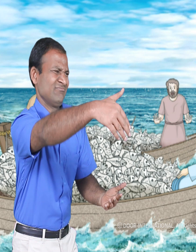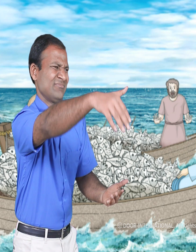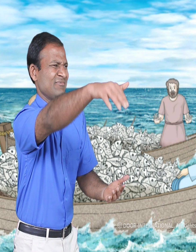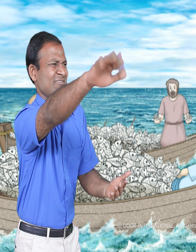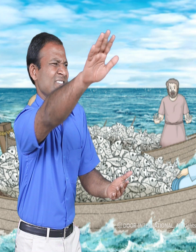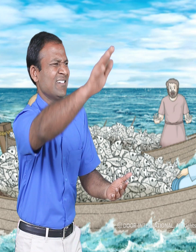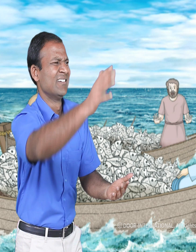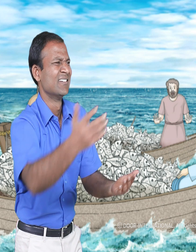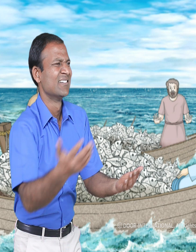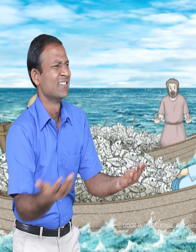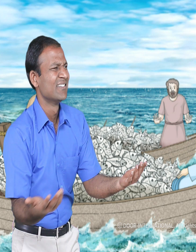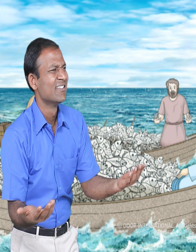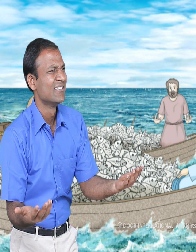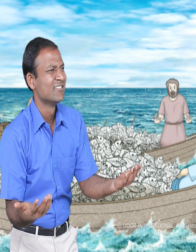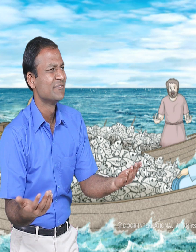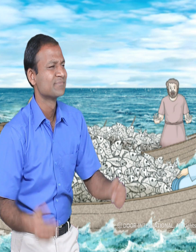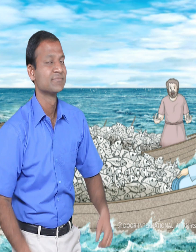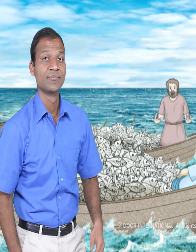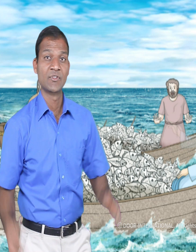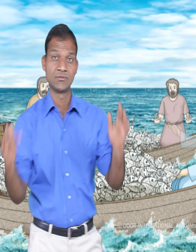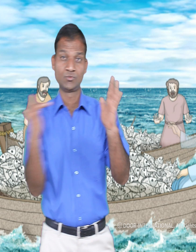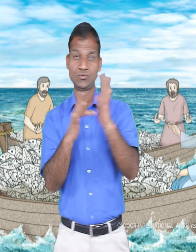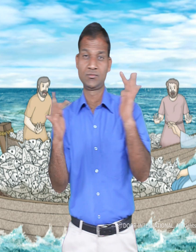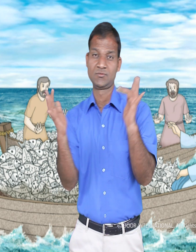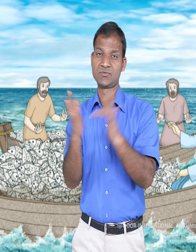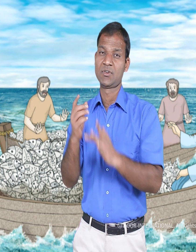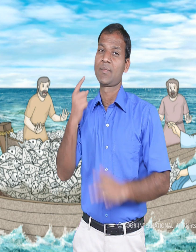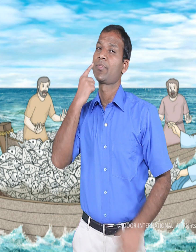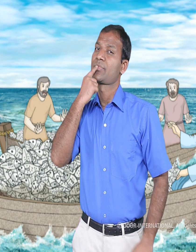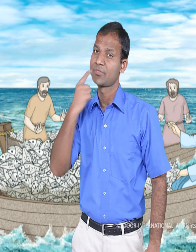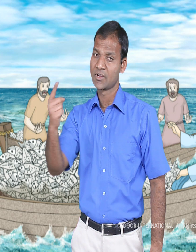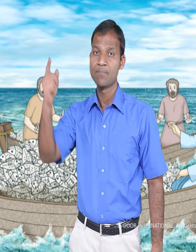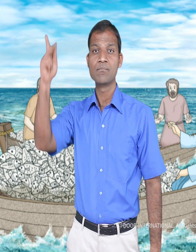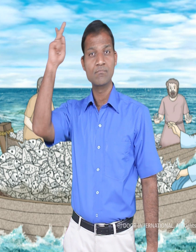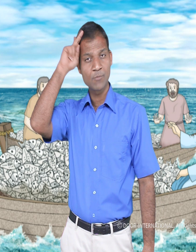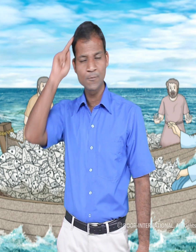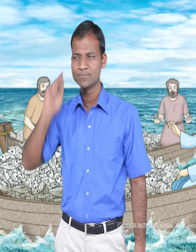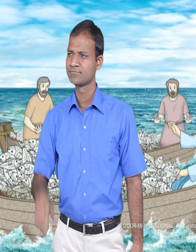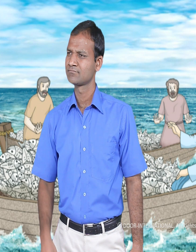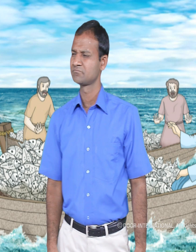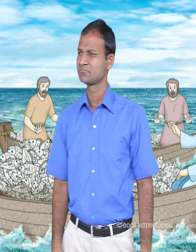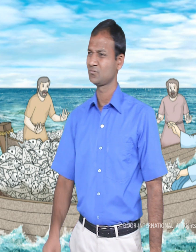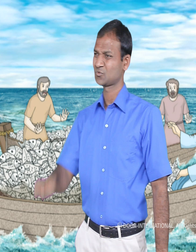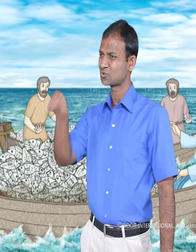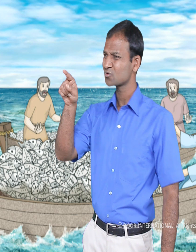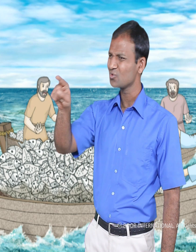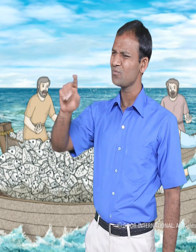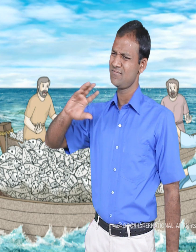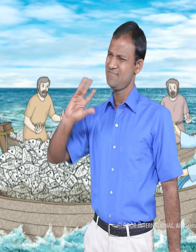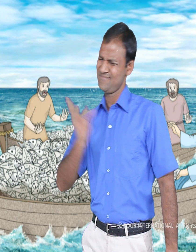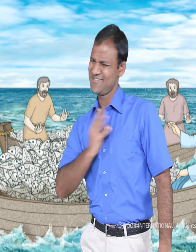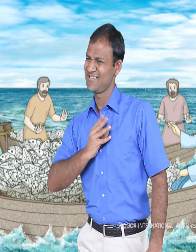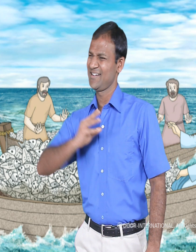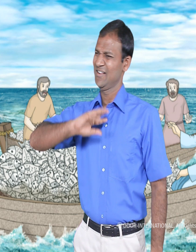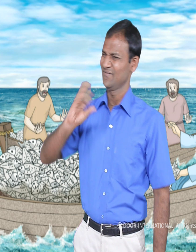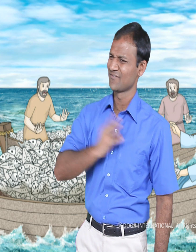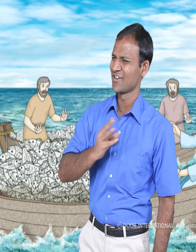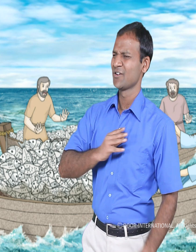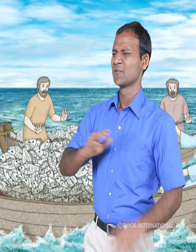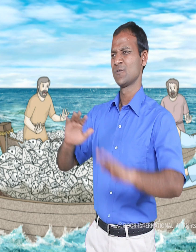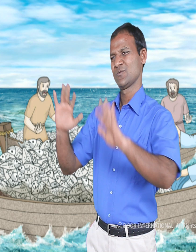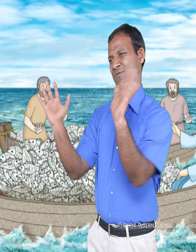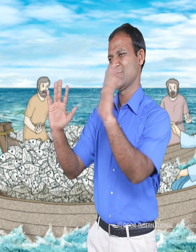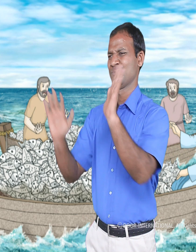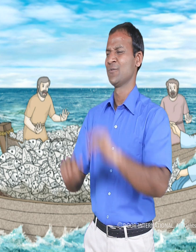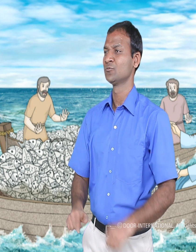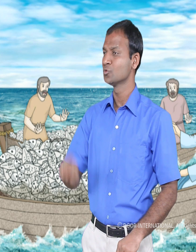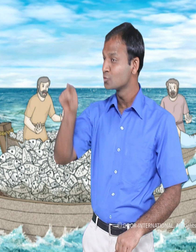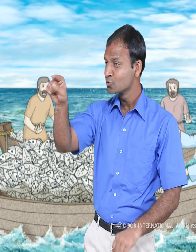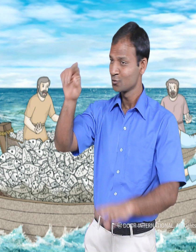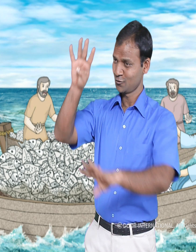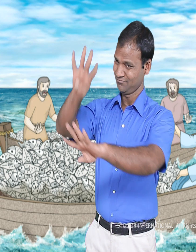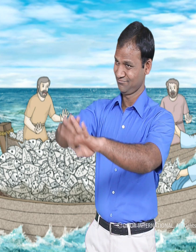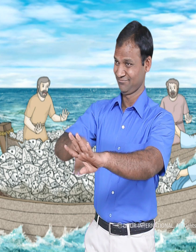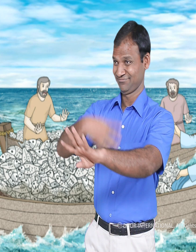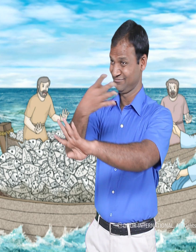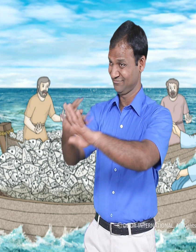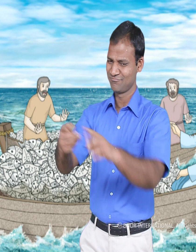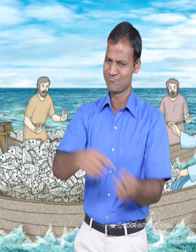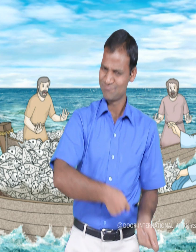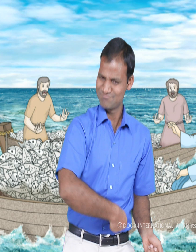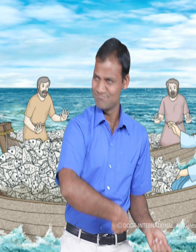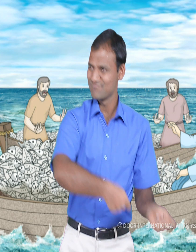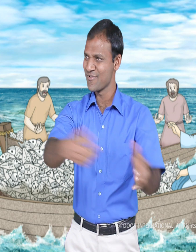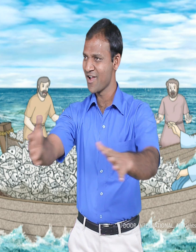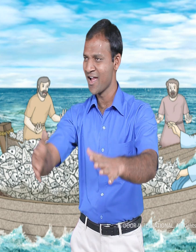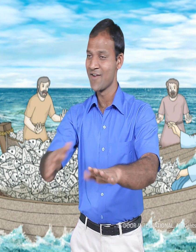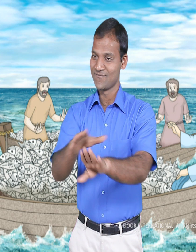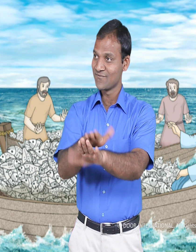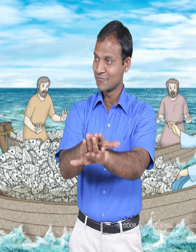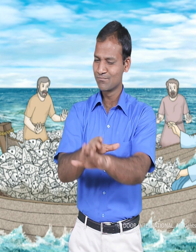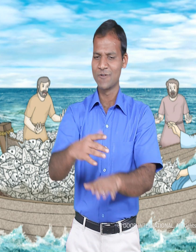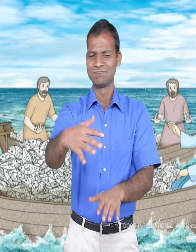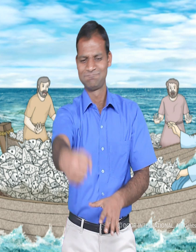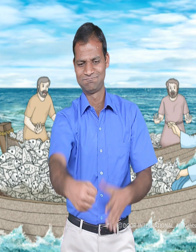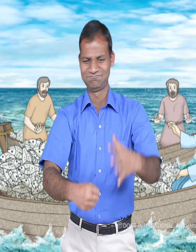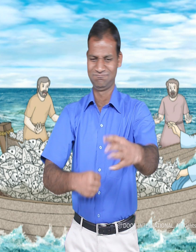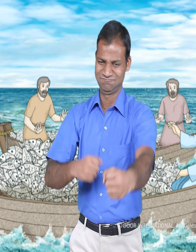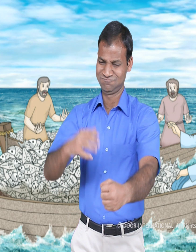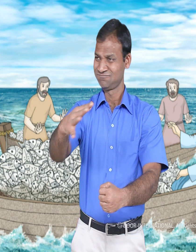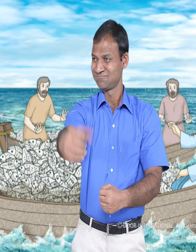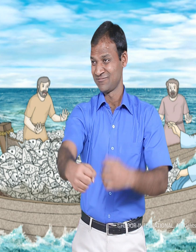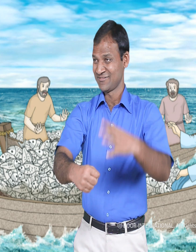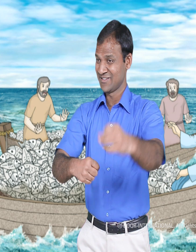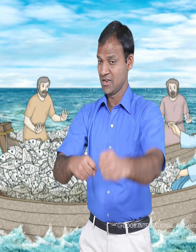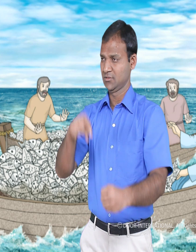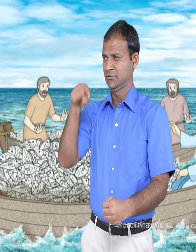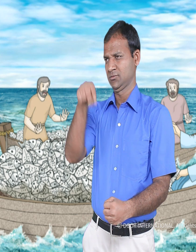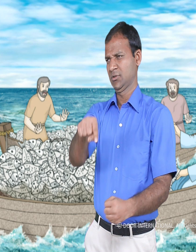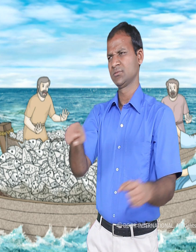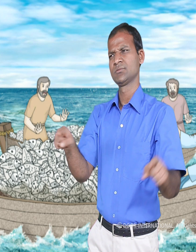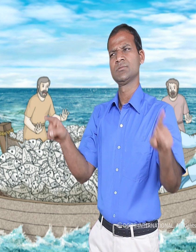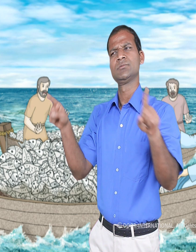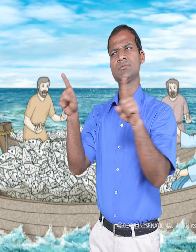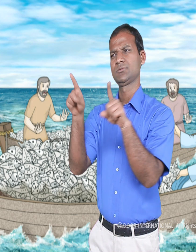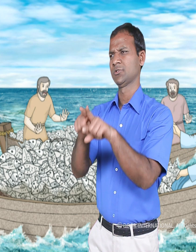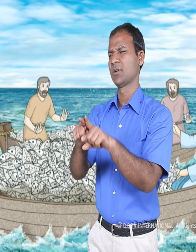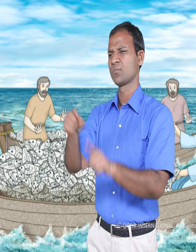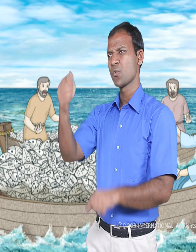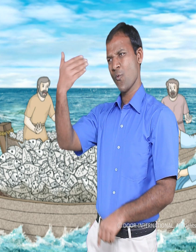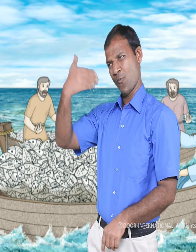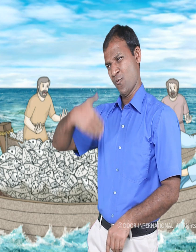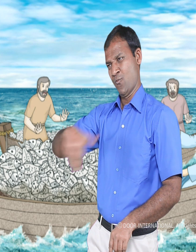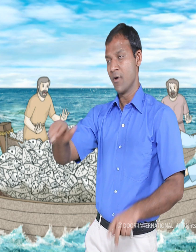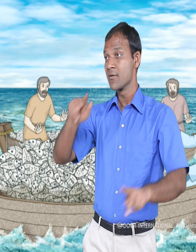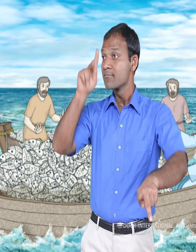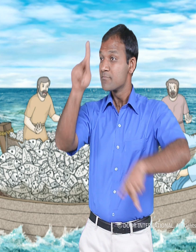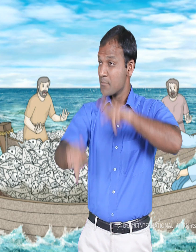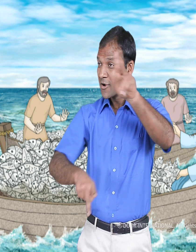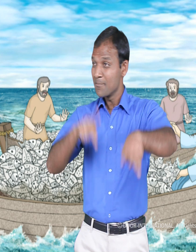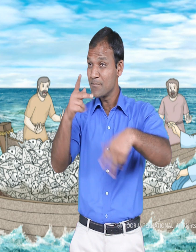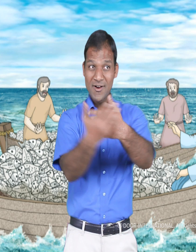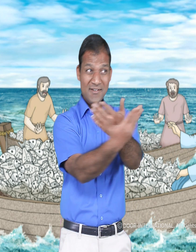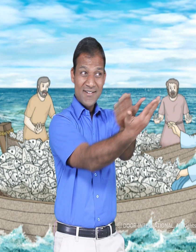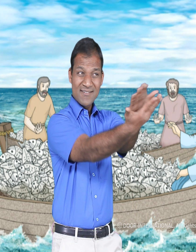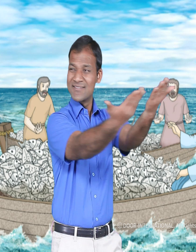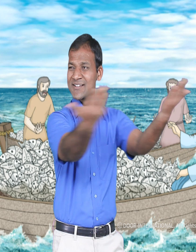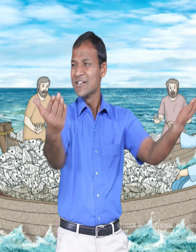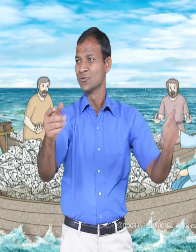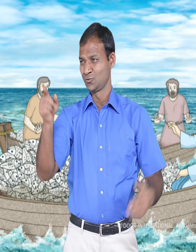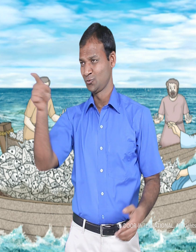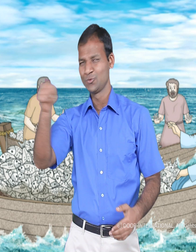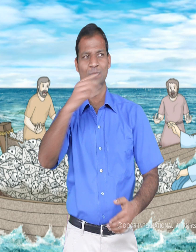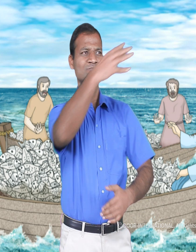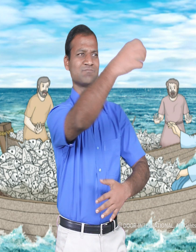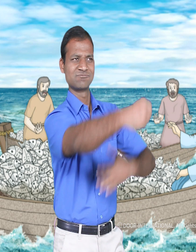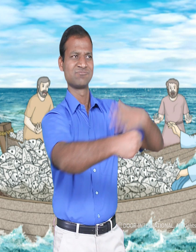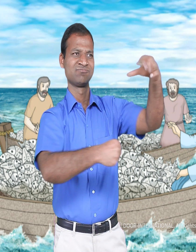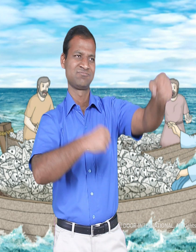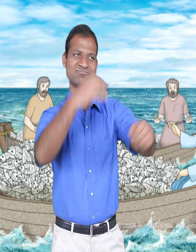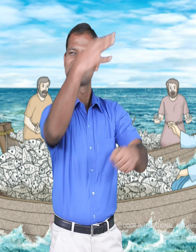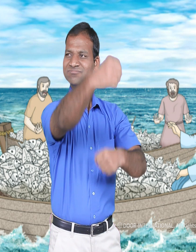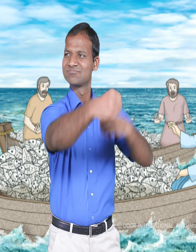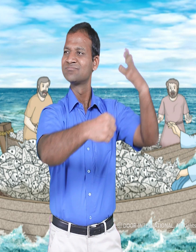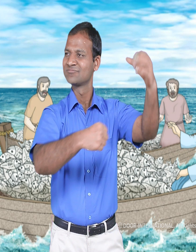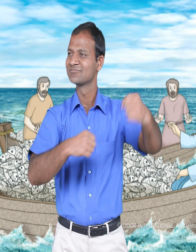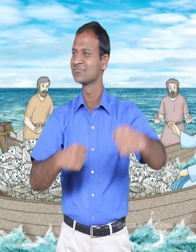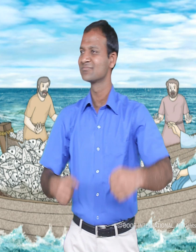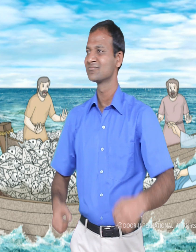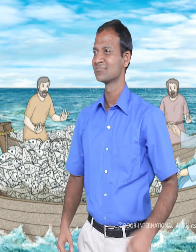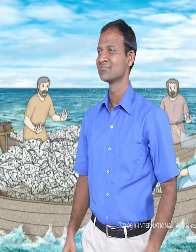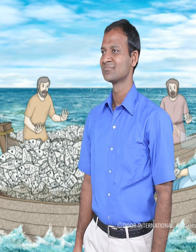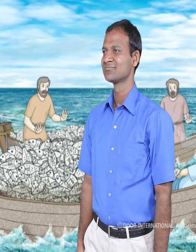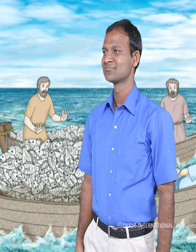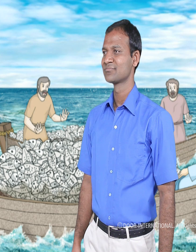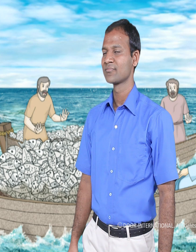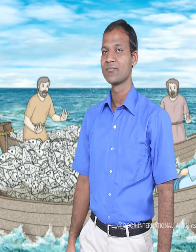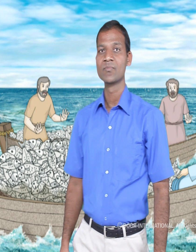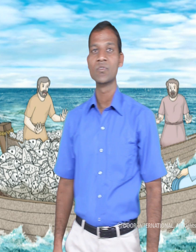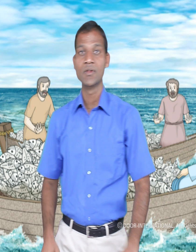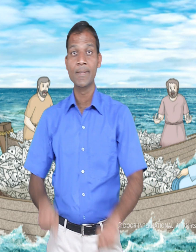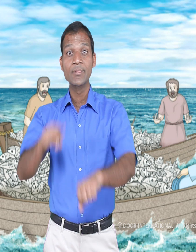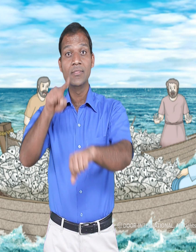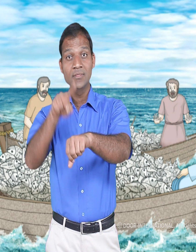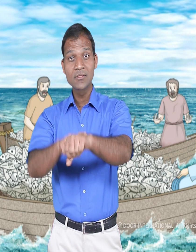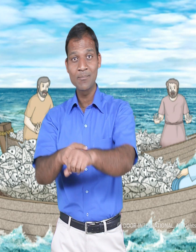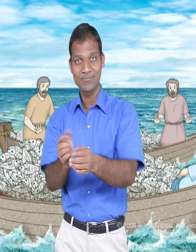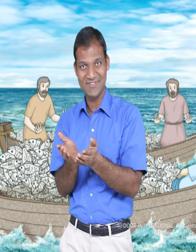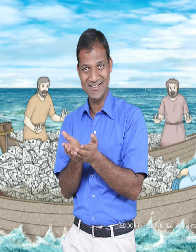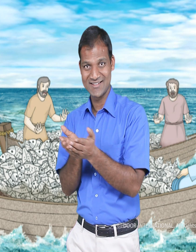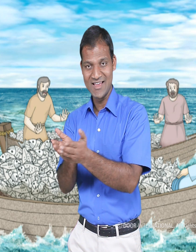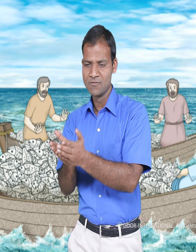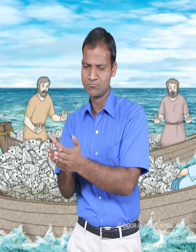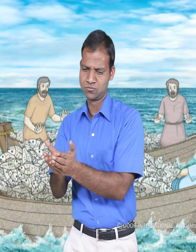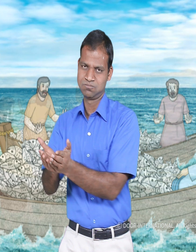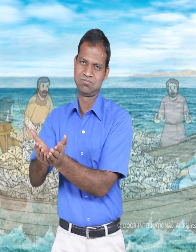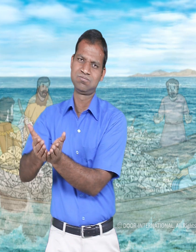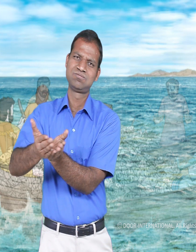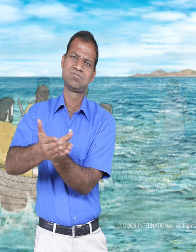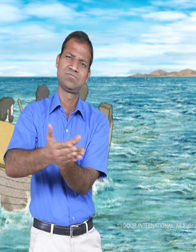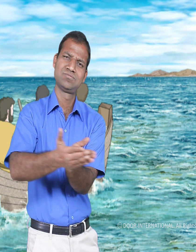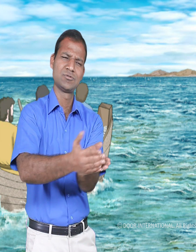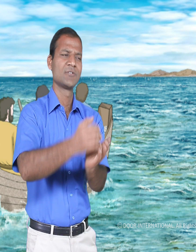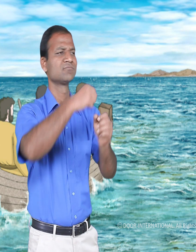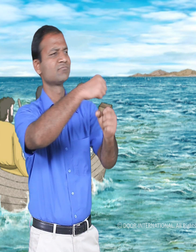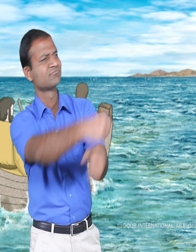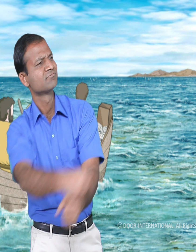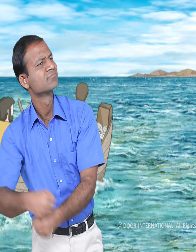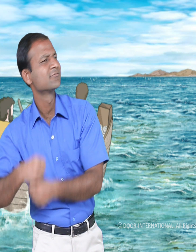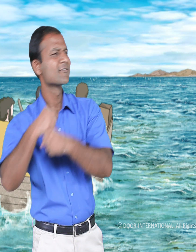“Do not be afraid,” Jesus said to Simon. “From now on you will catch men.”